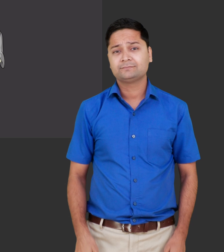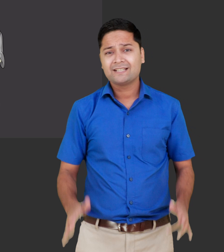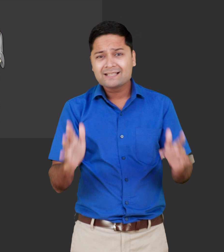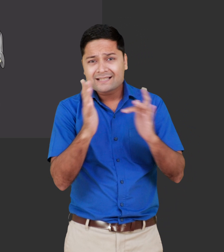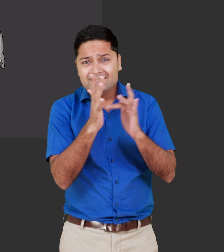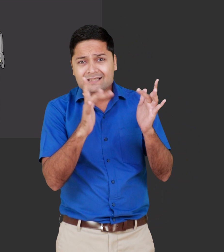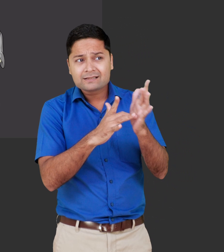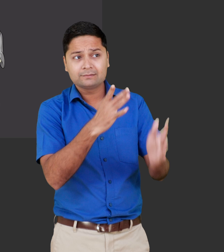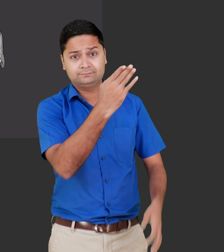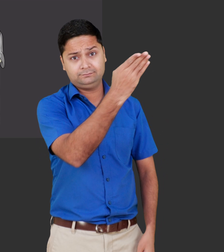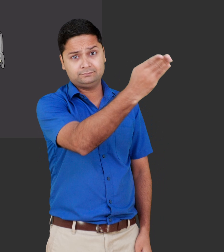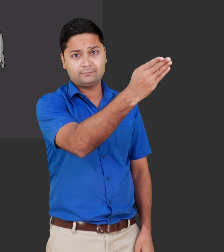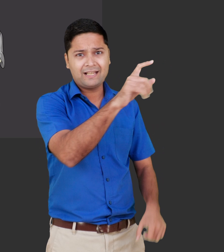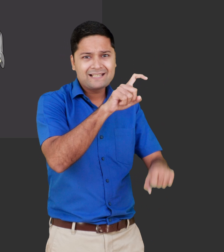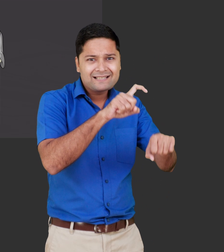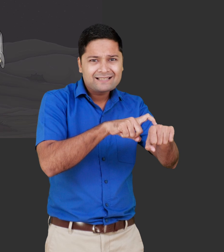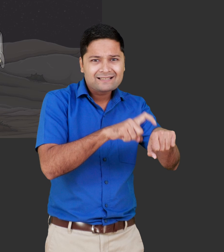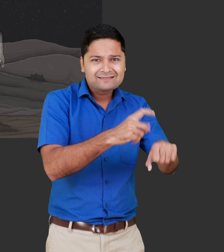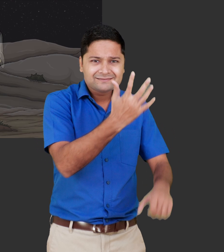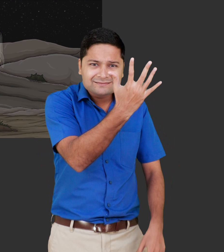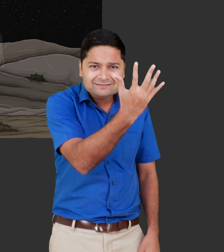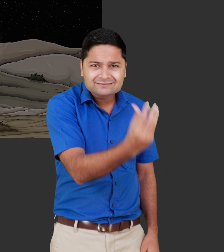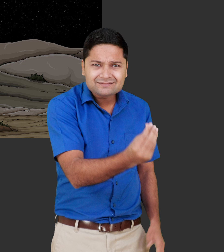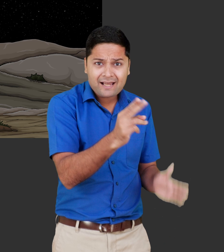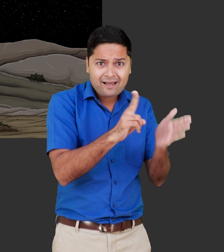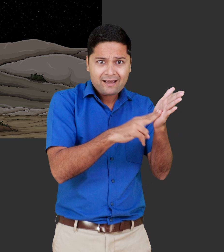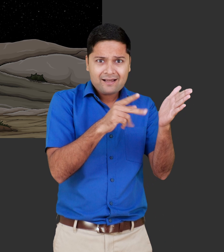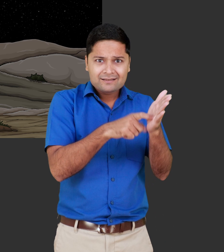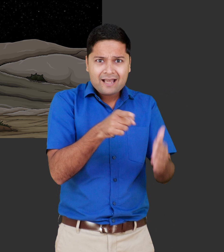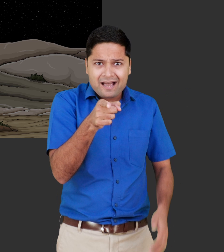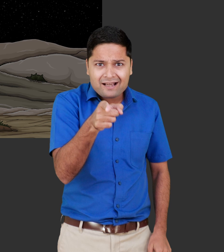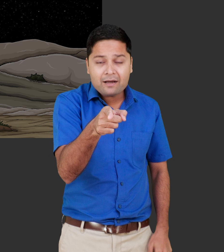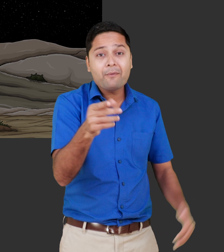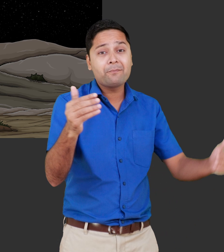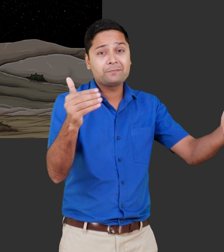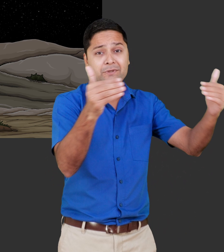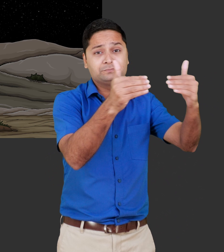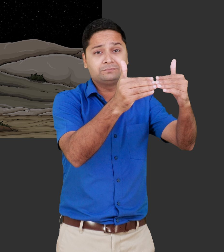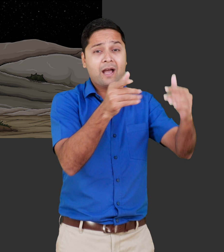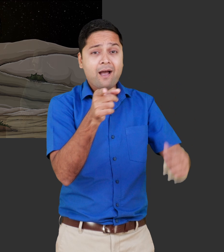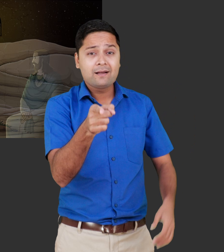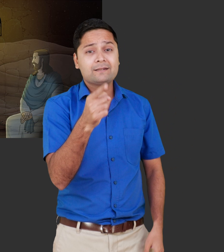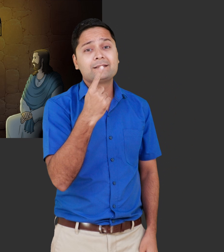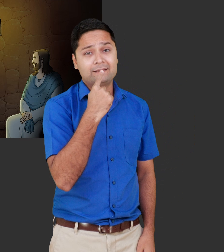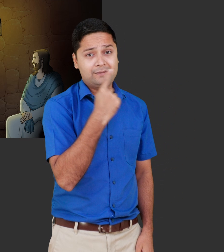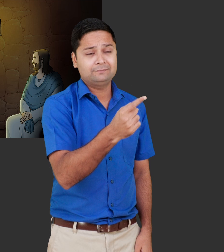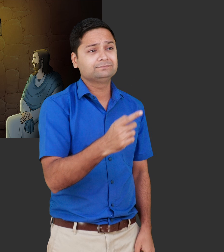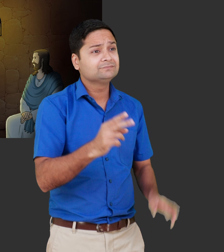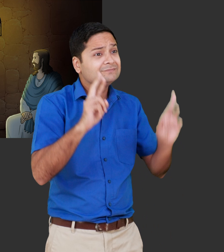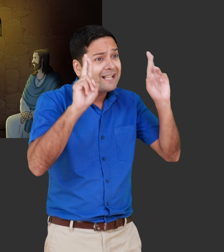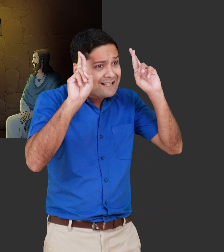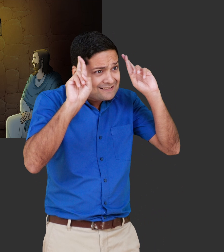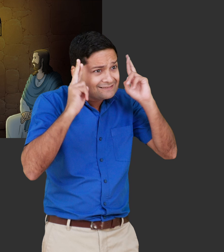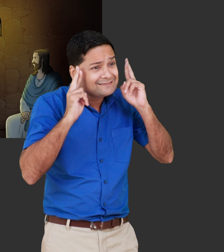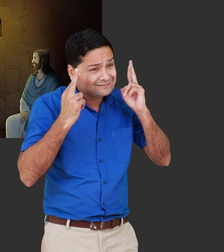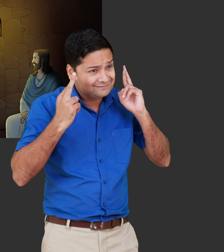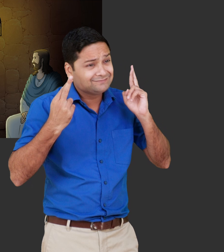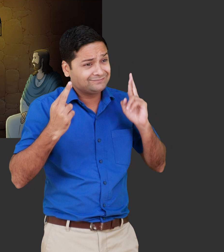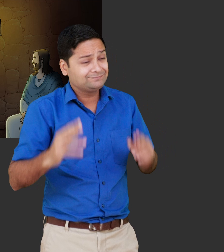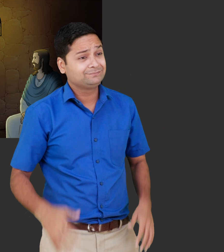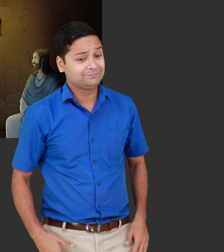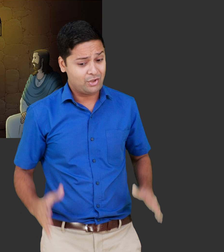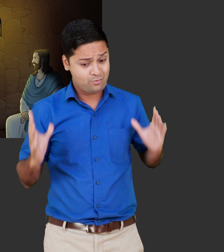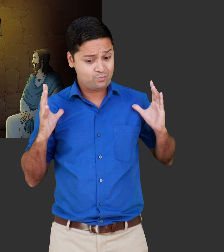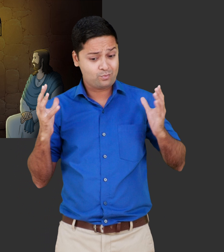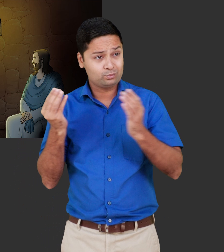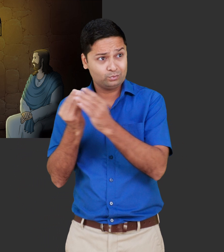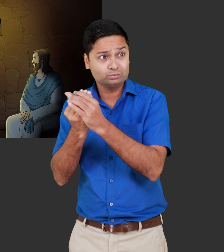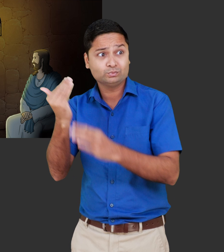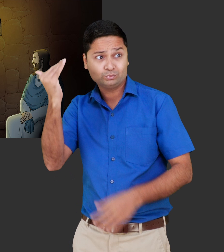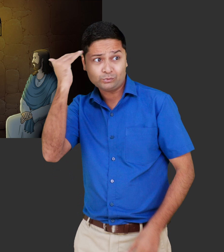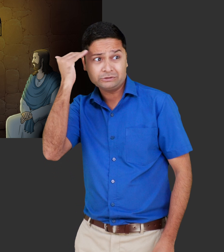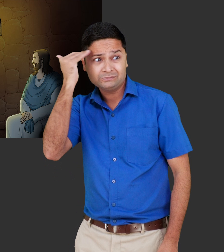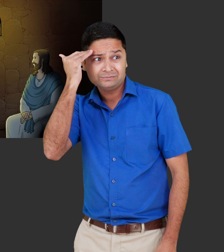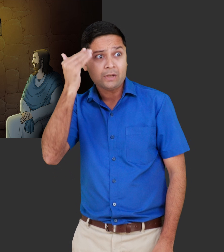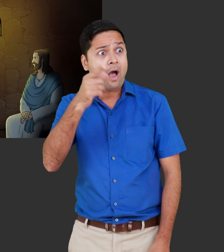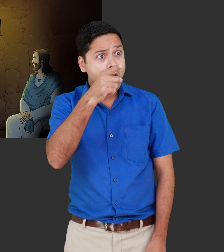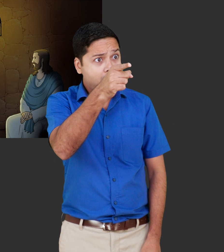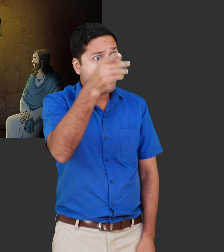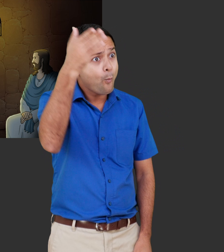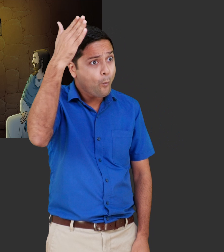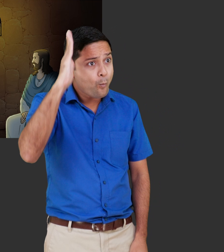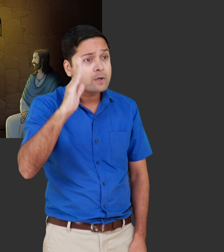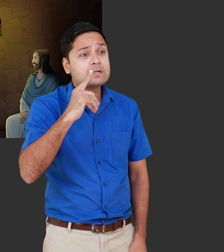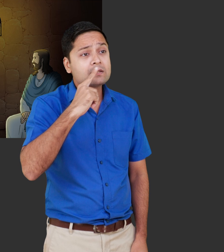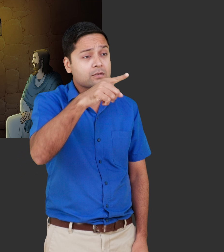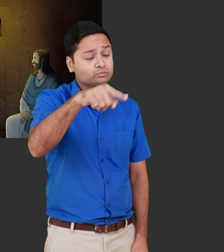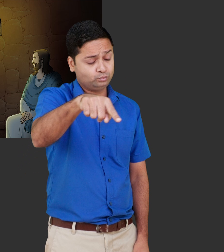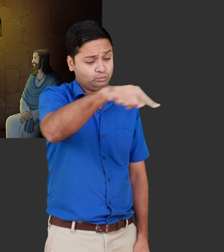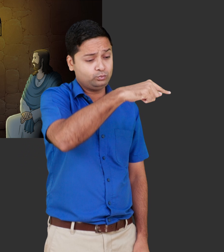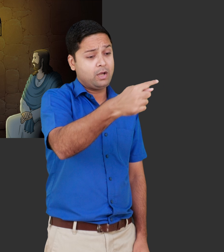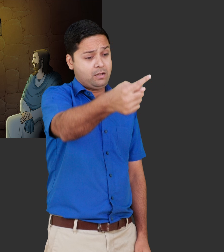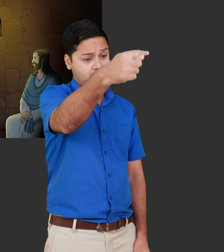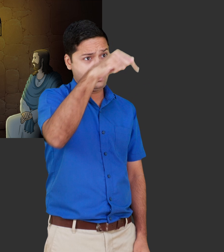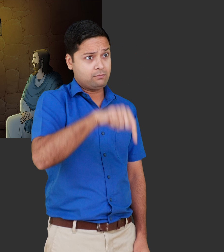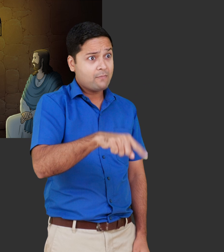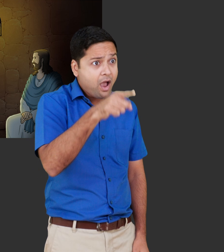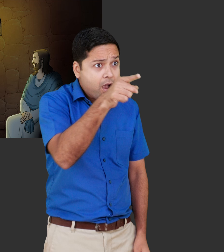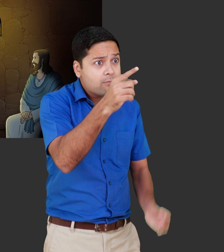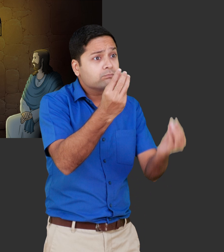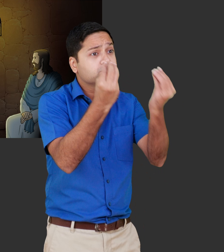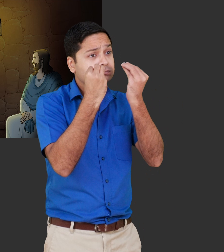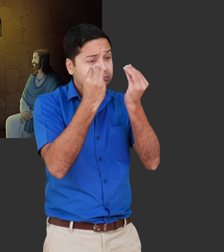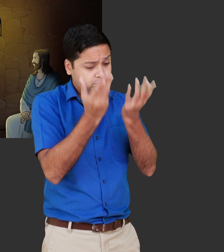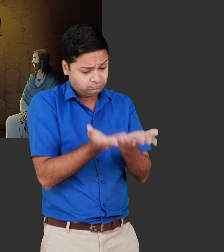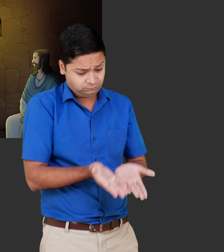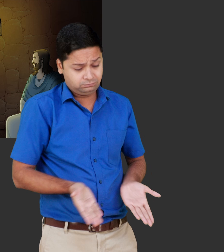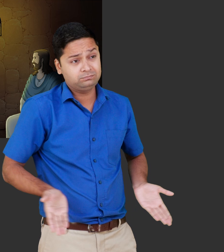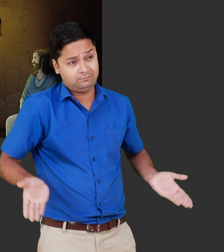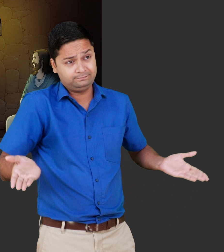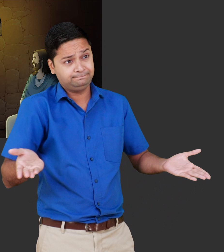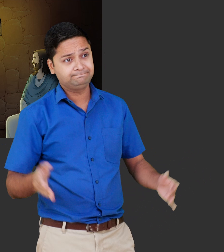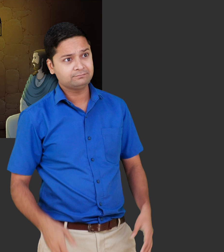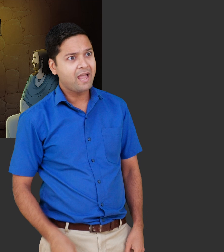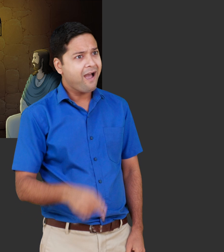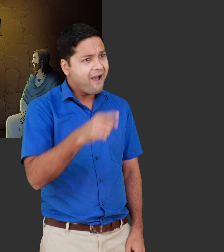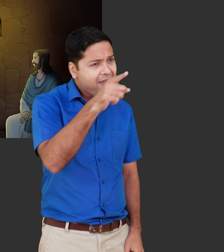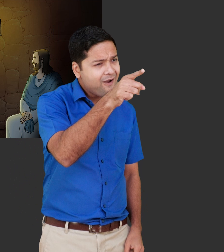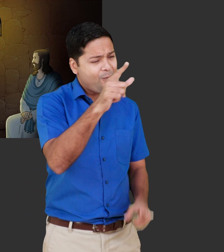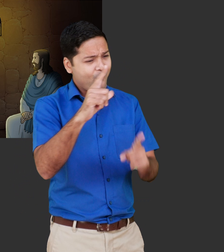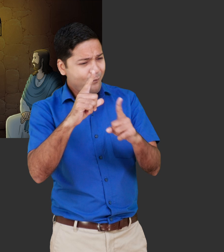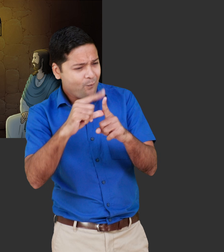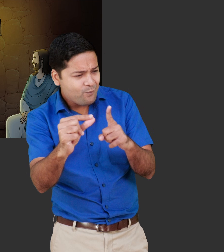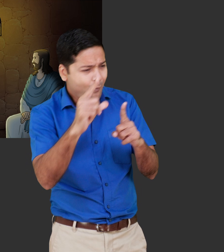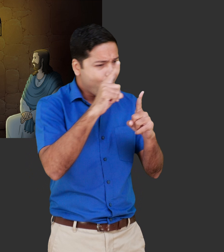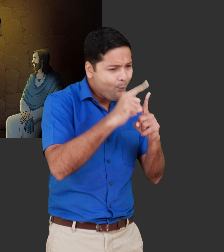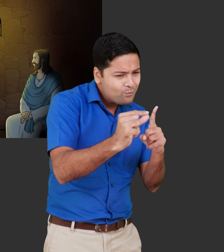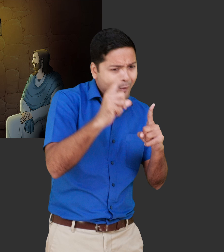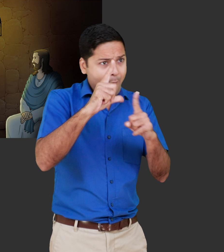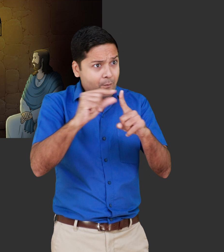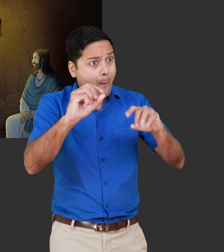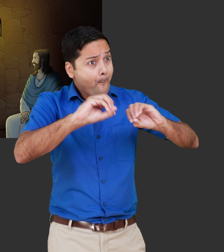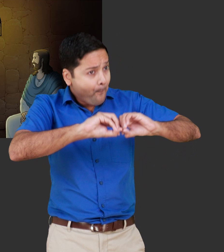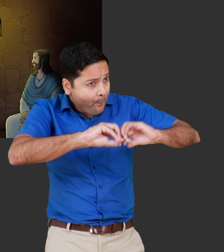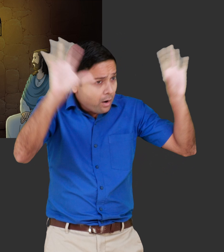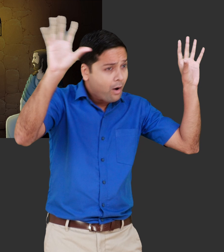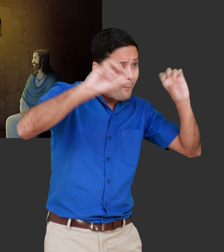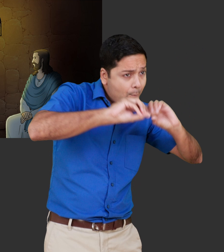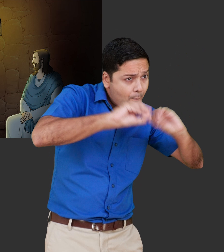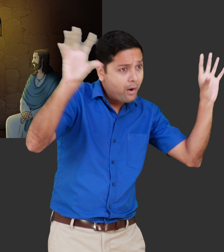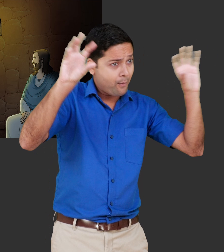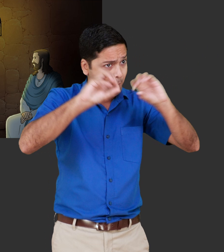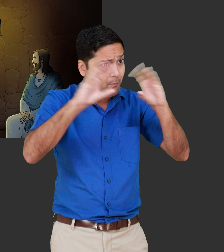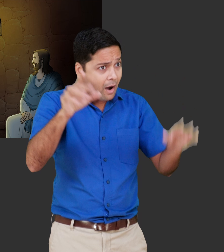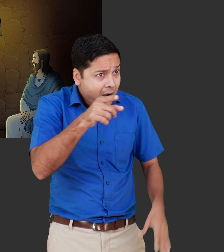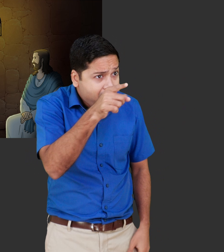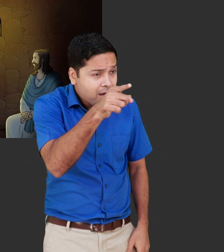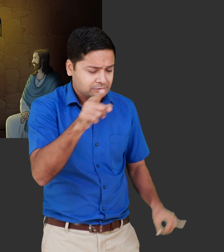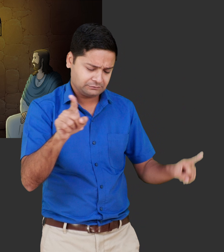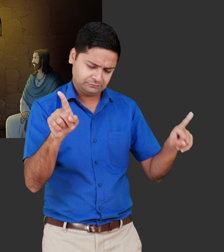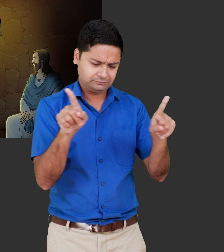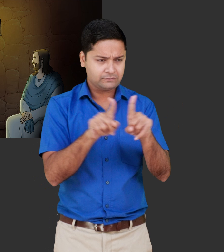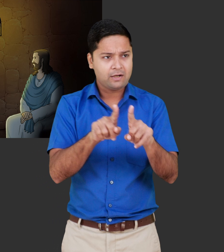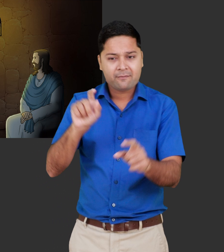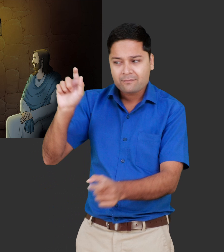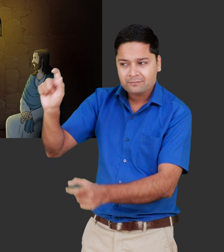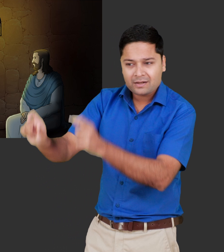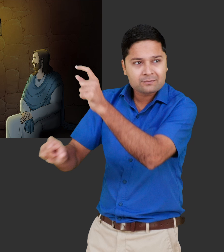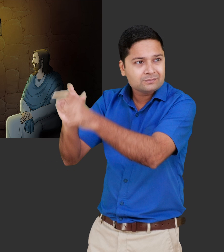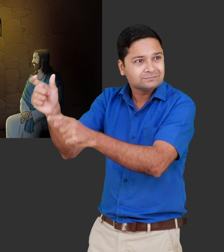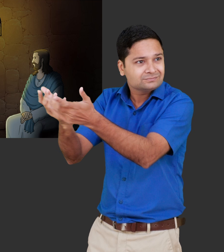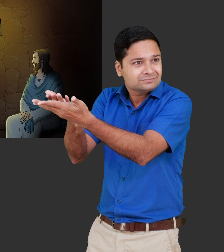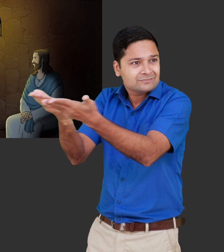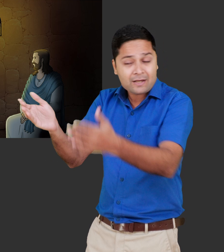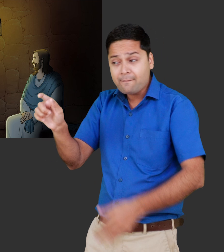He came to Jesus at night and said, “Rabbi, we know that You are a teacher who has come from God.